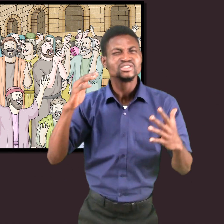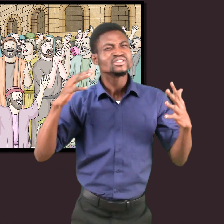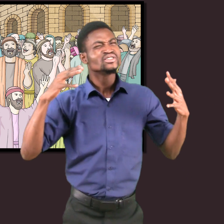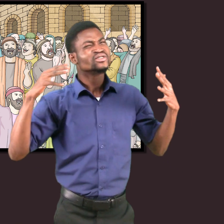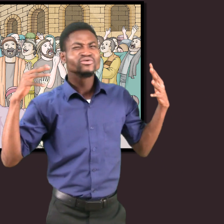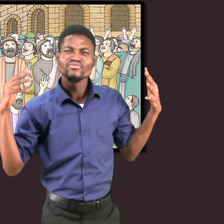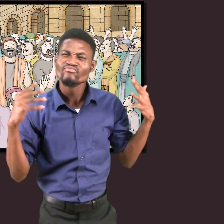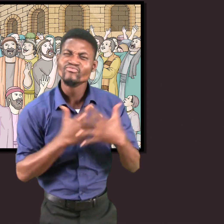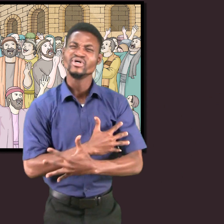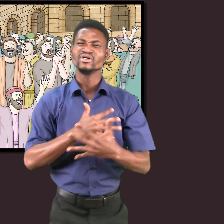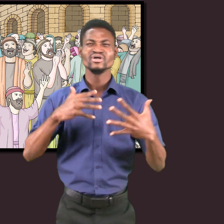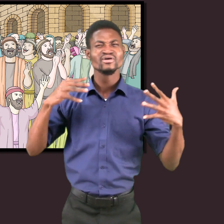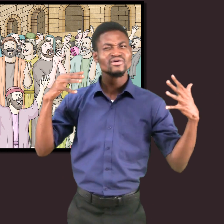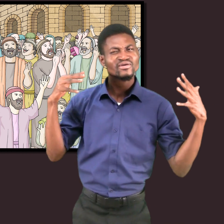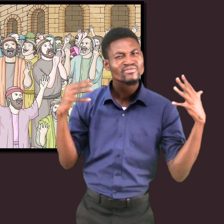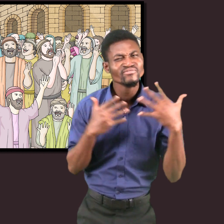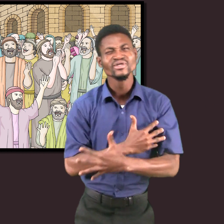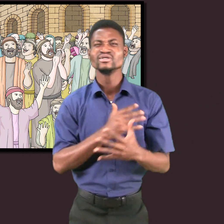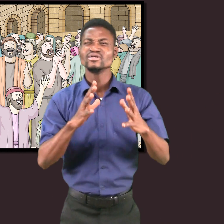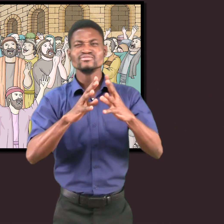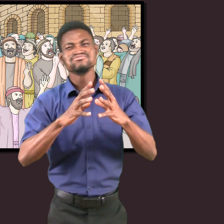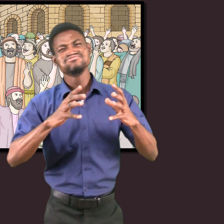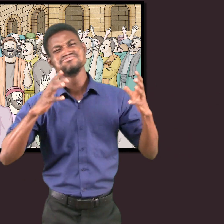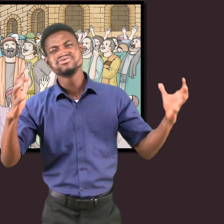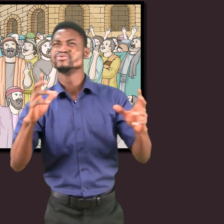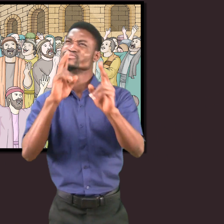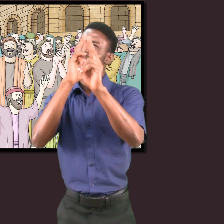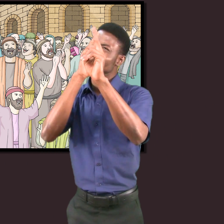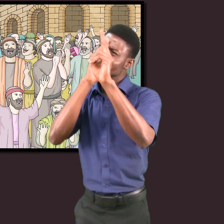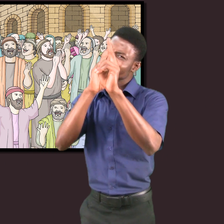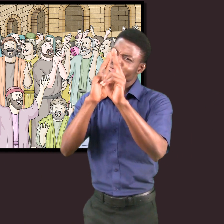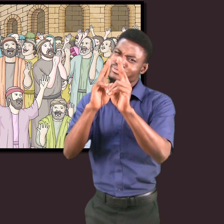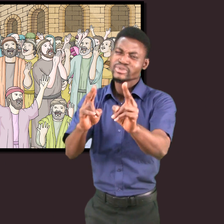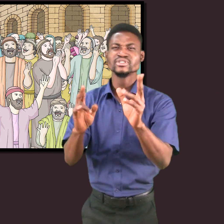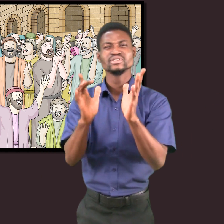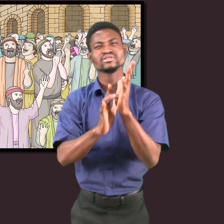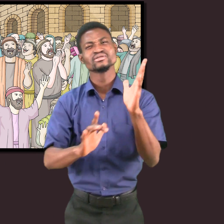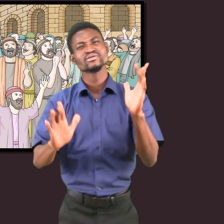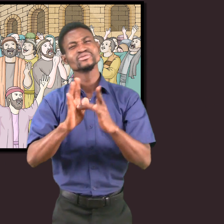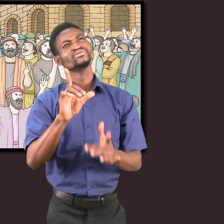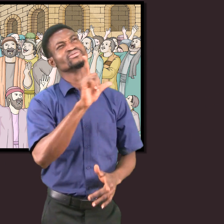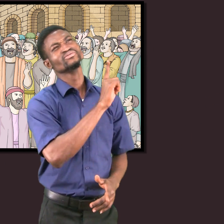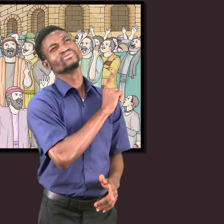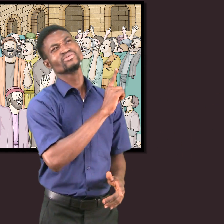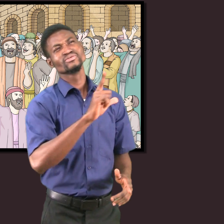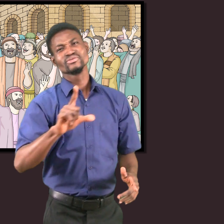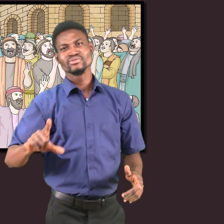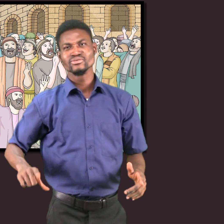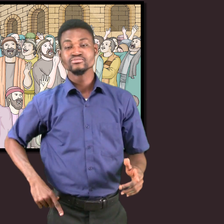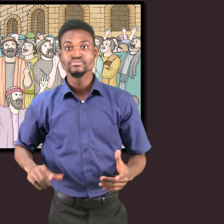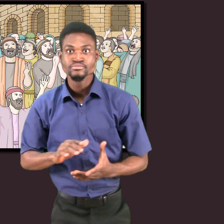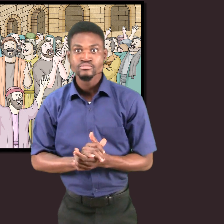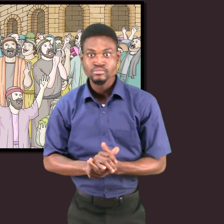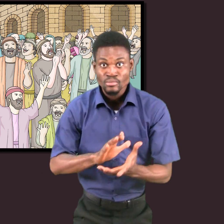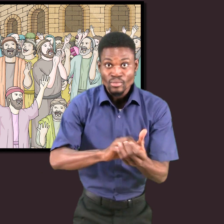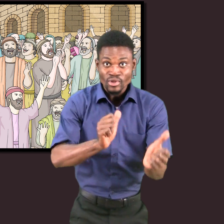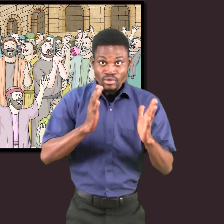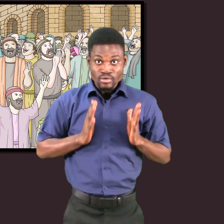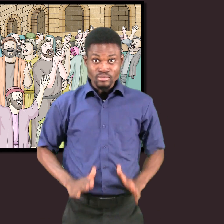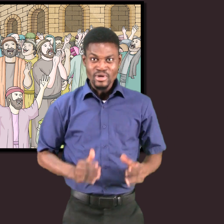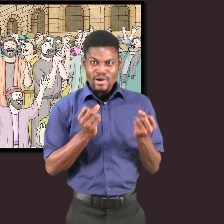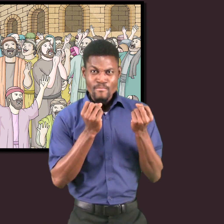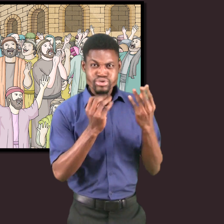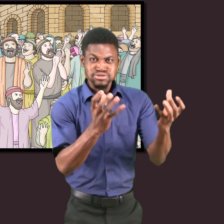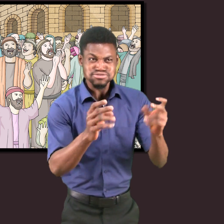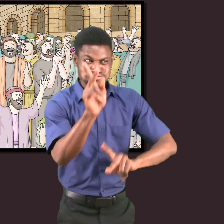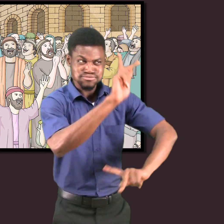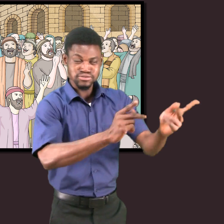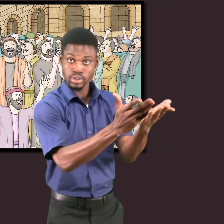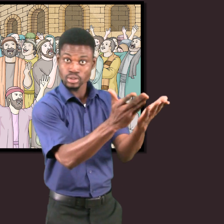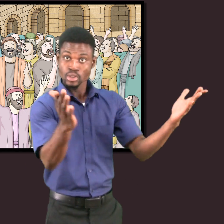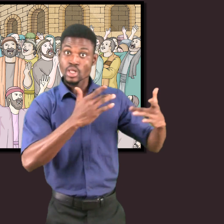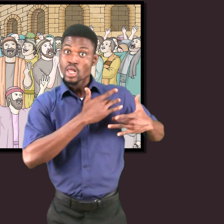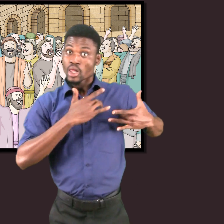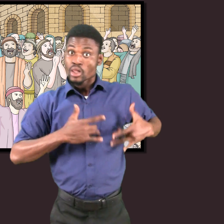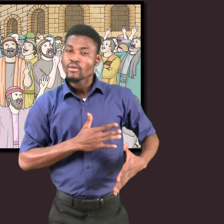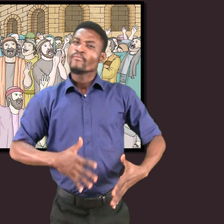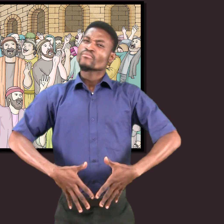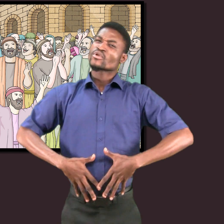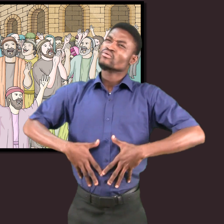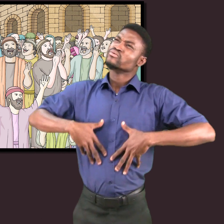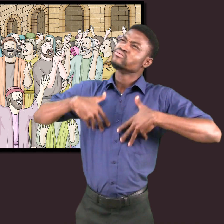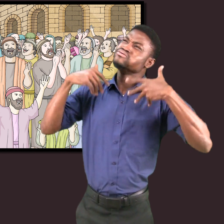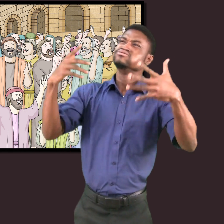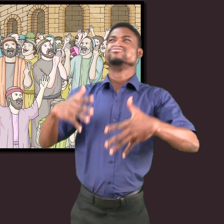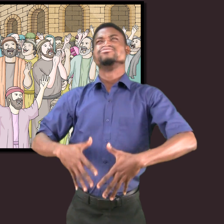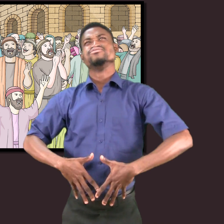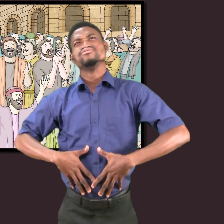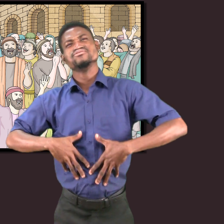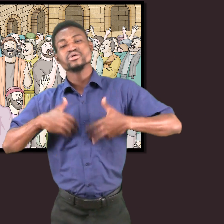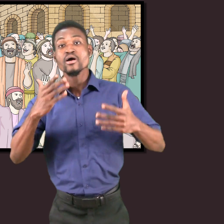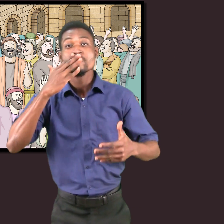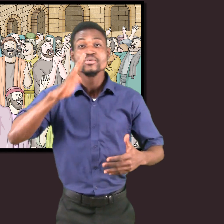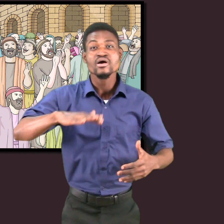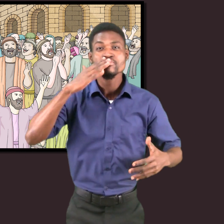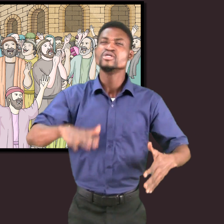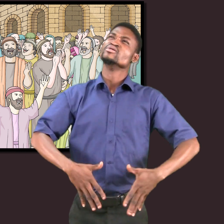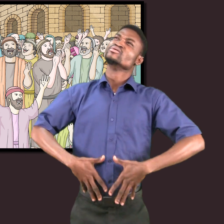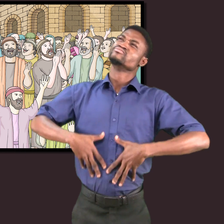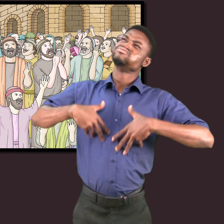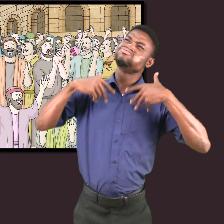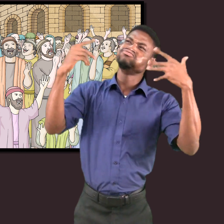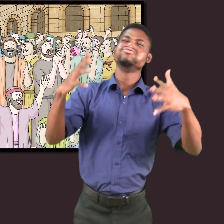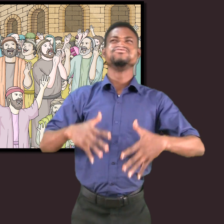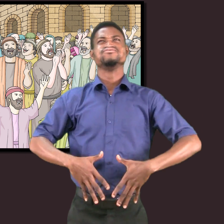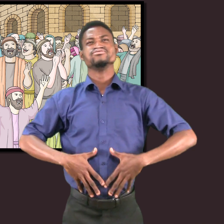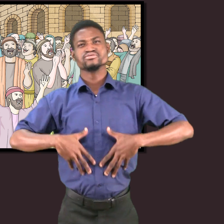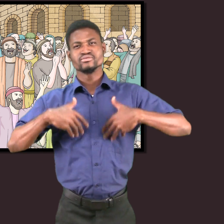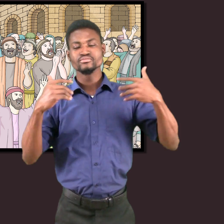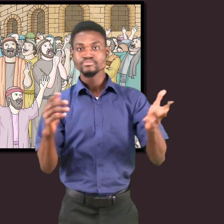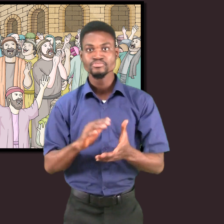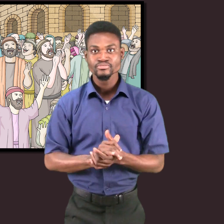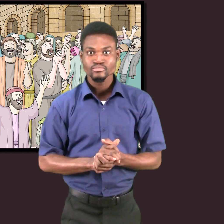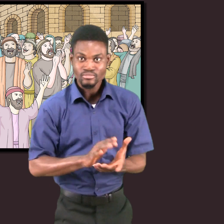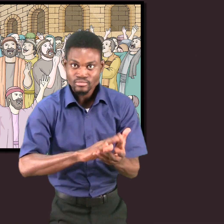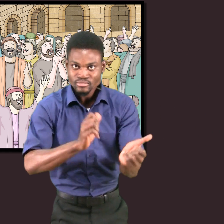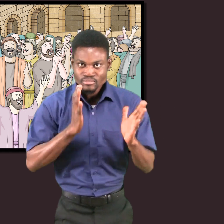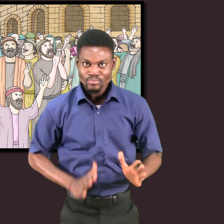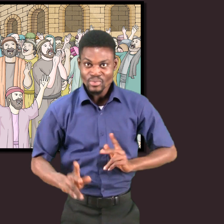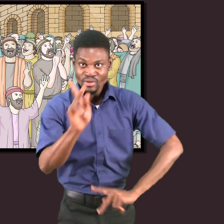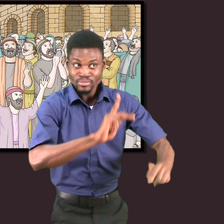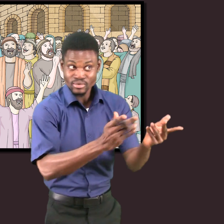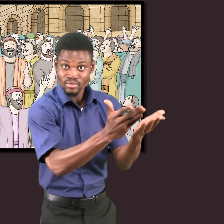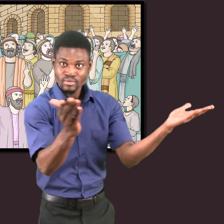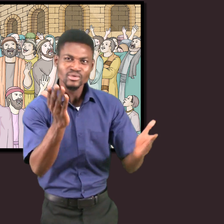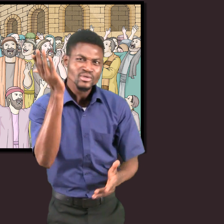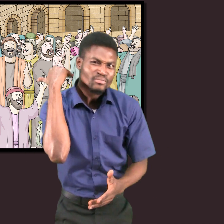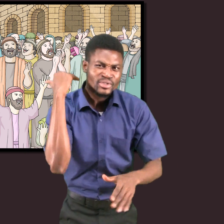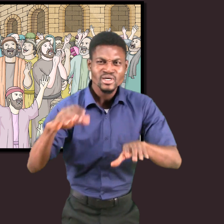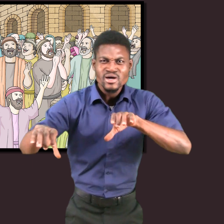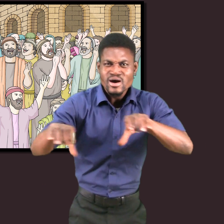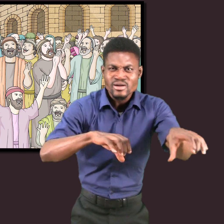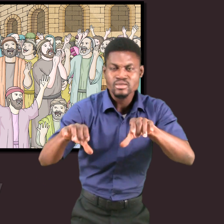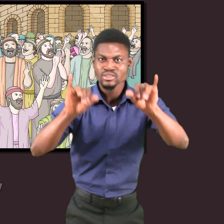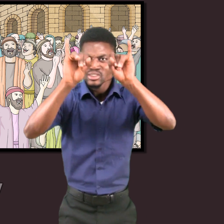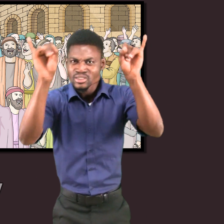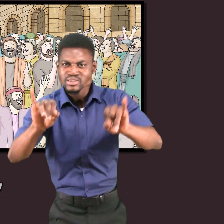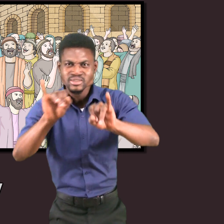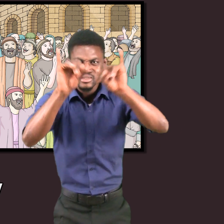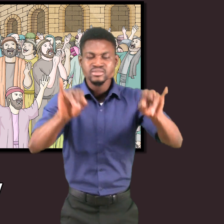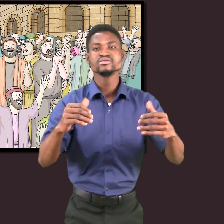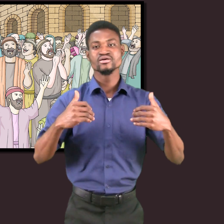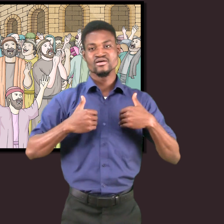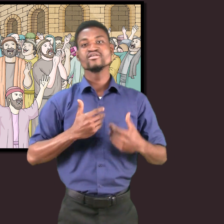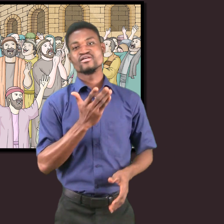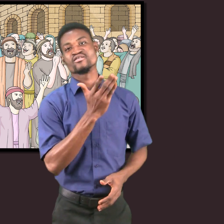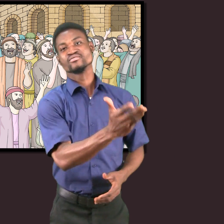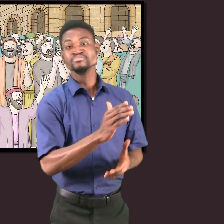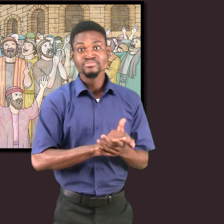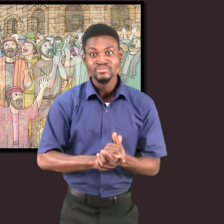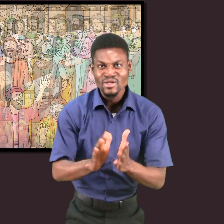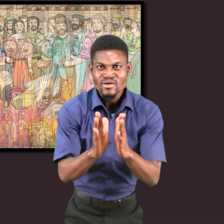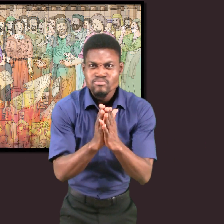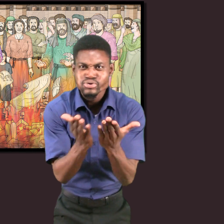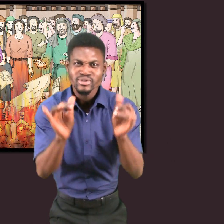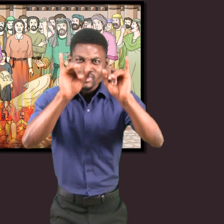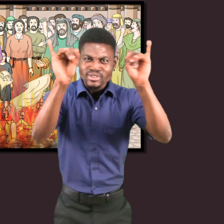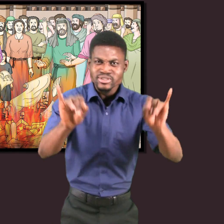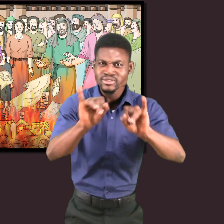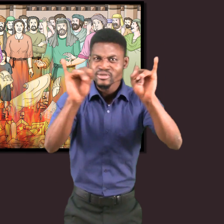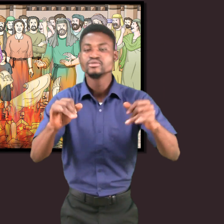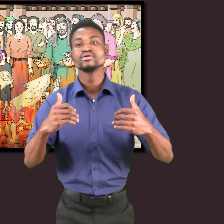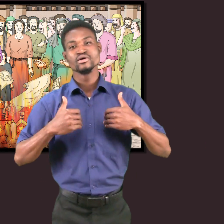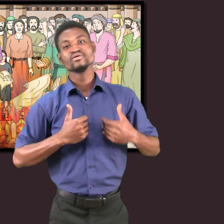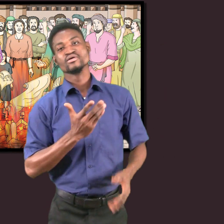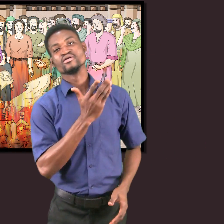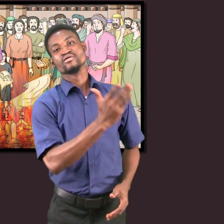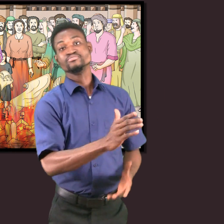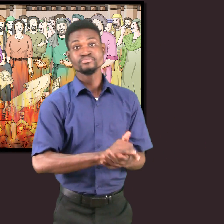So the name of the Lord Jesus was held in high honor. Many who had believed now came forward, confessing and disclosing their deeds.